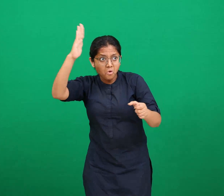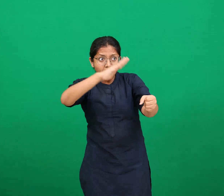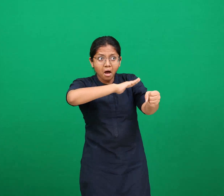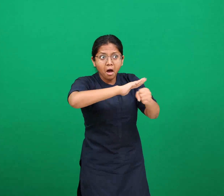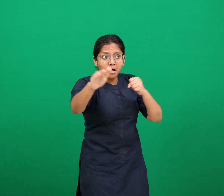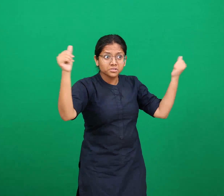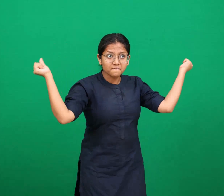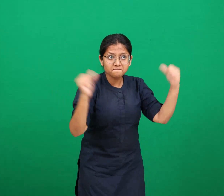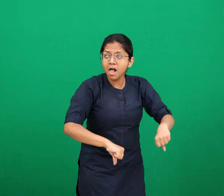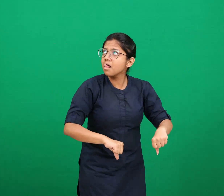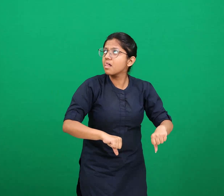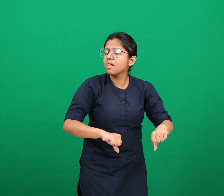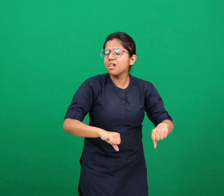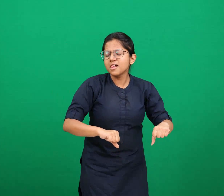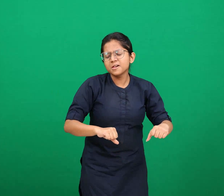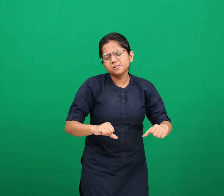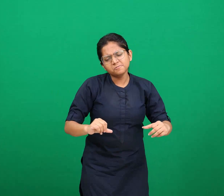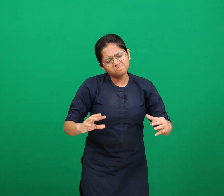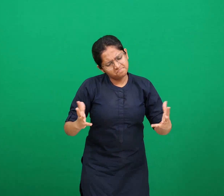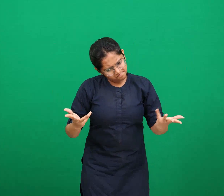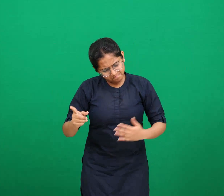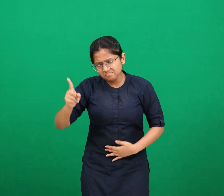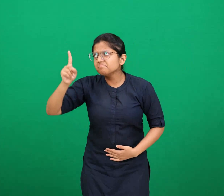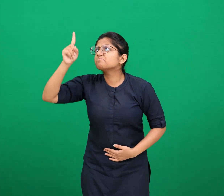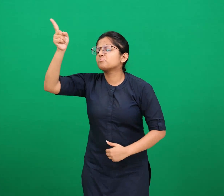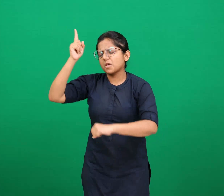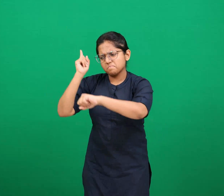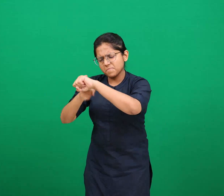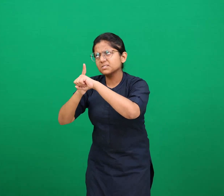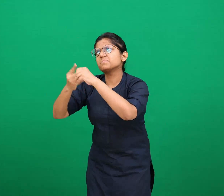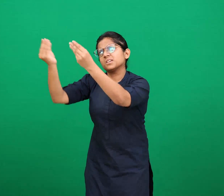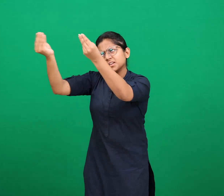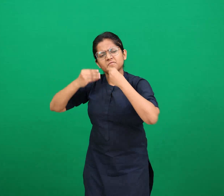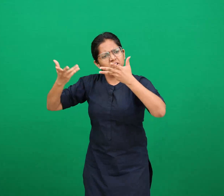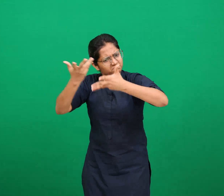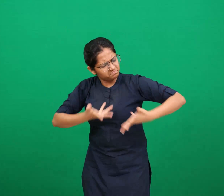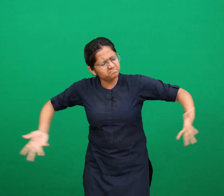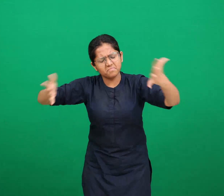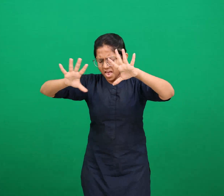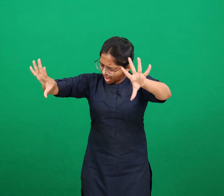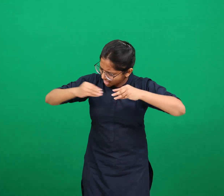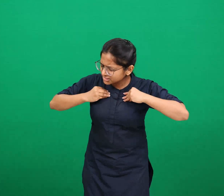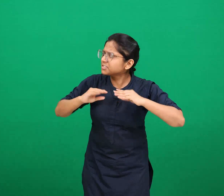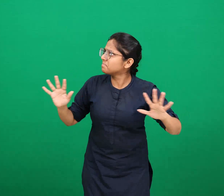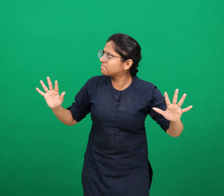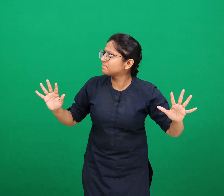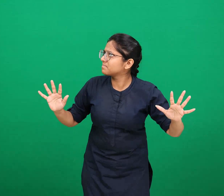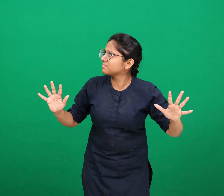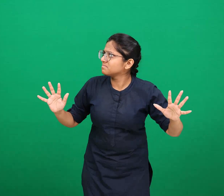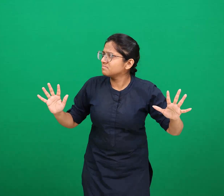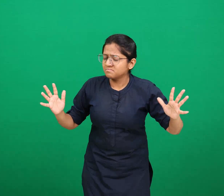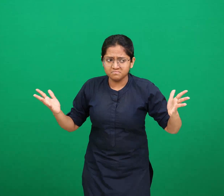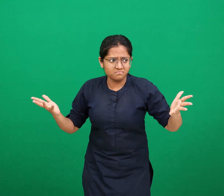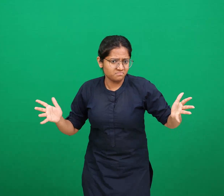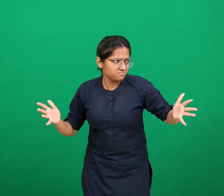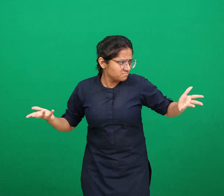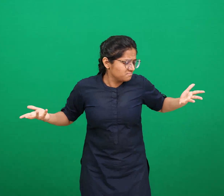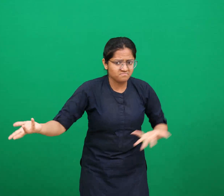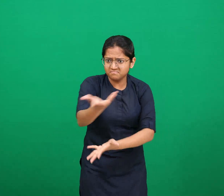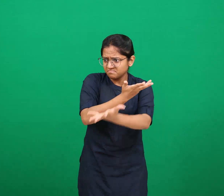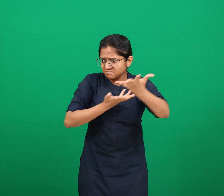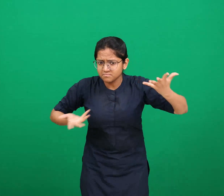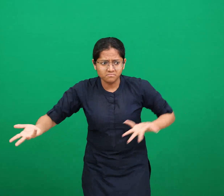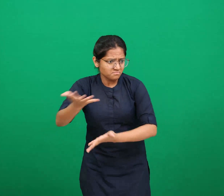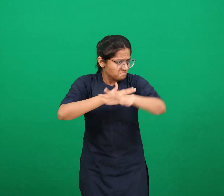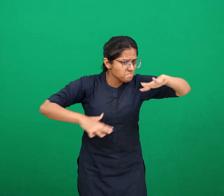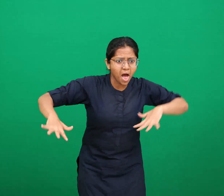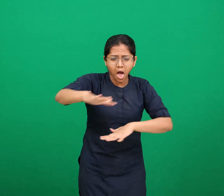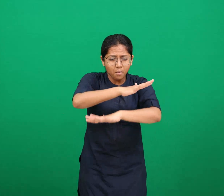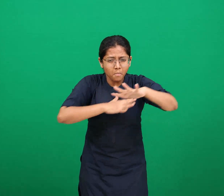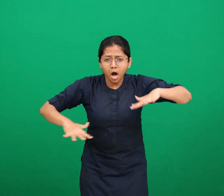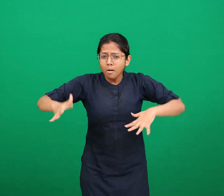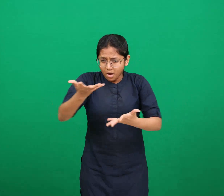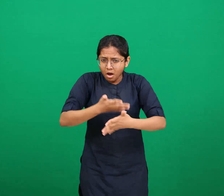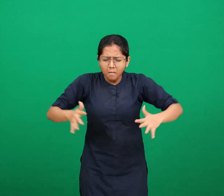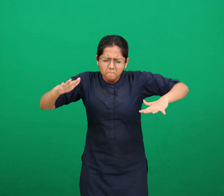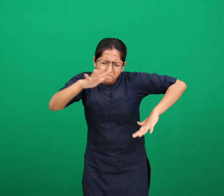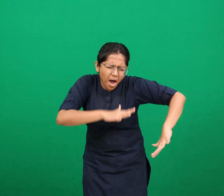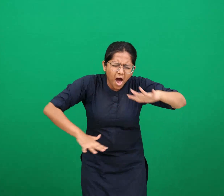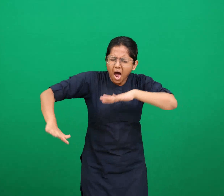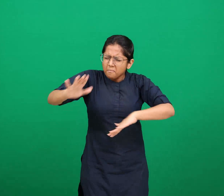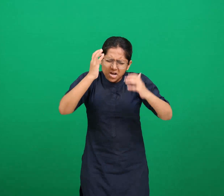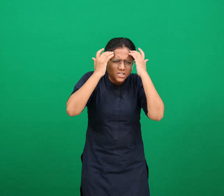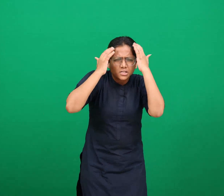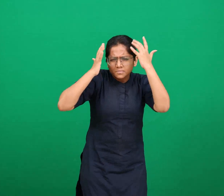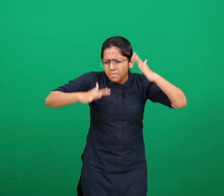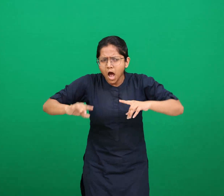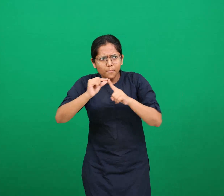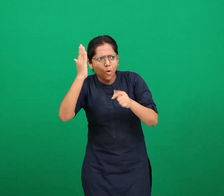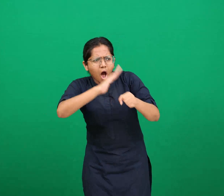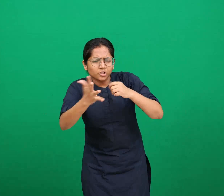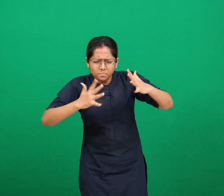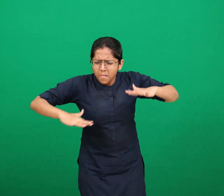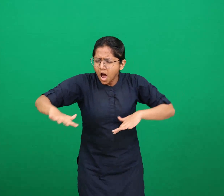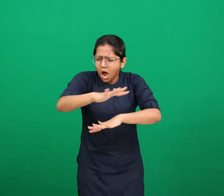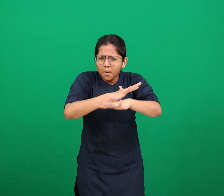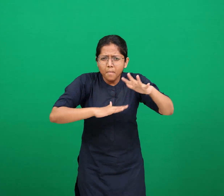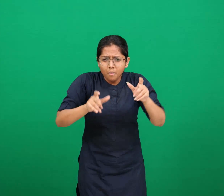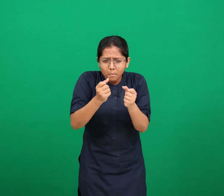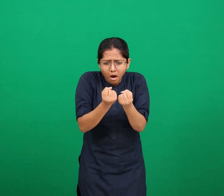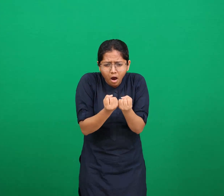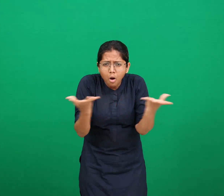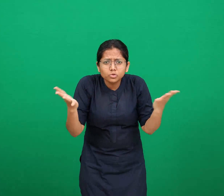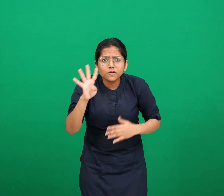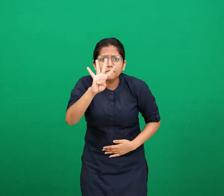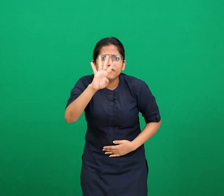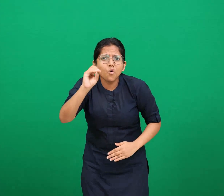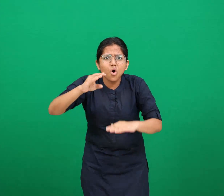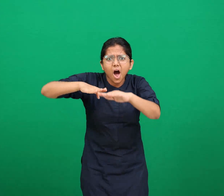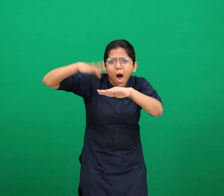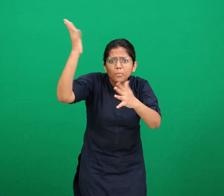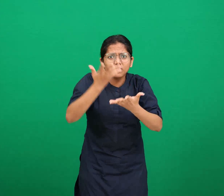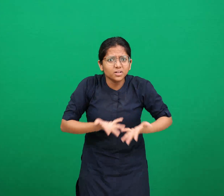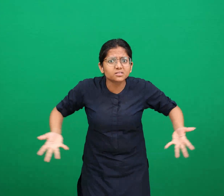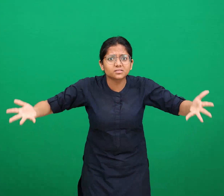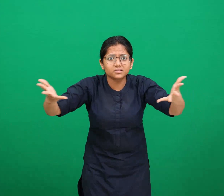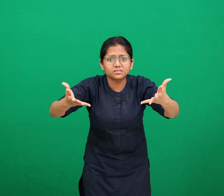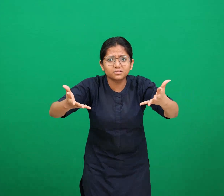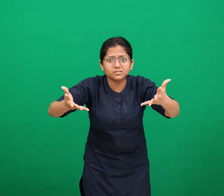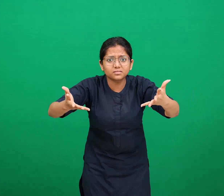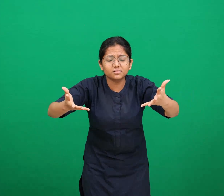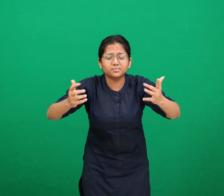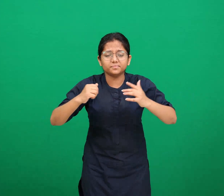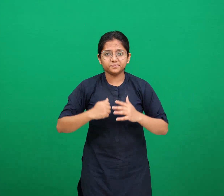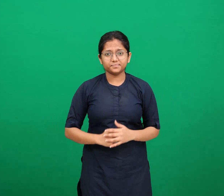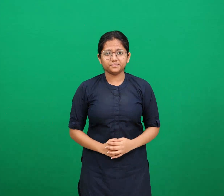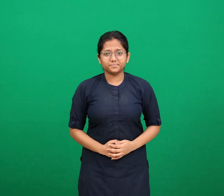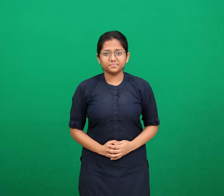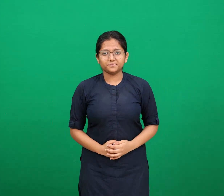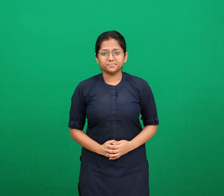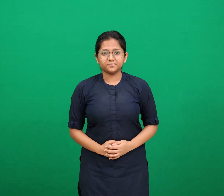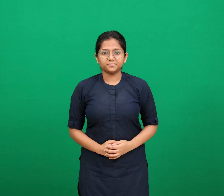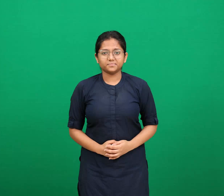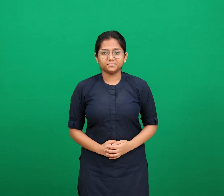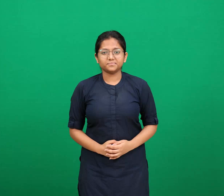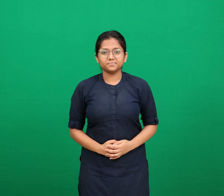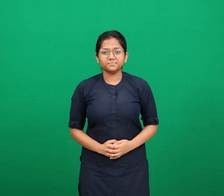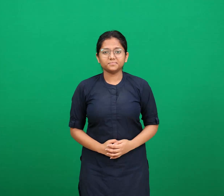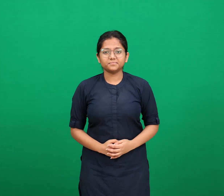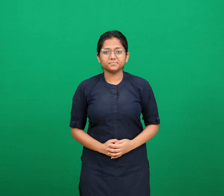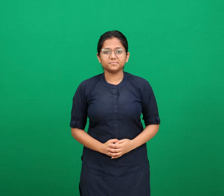More than forty of them were involved in this plot.